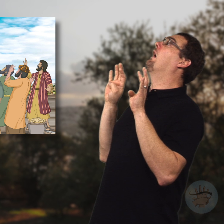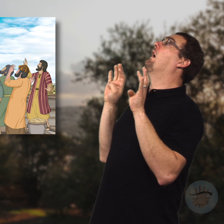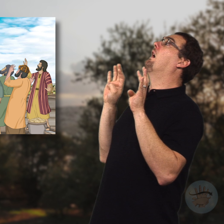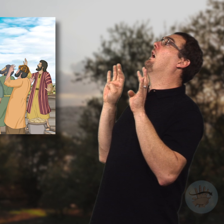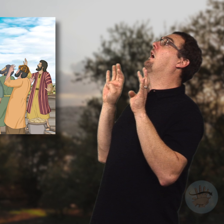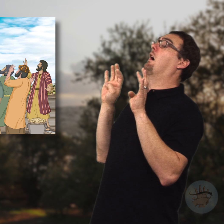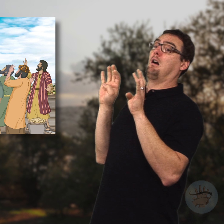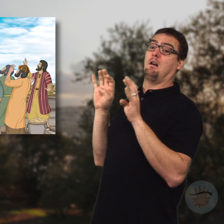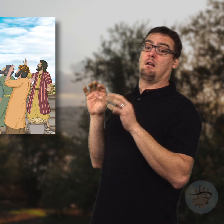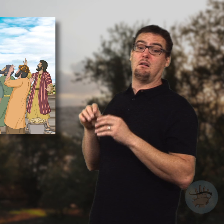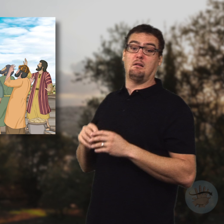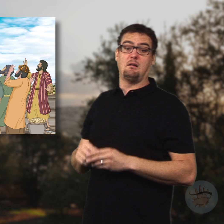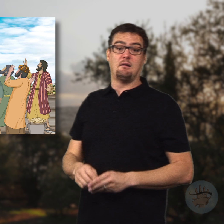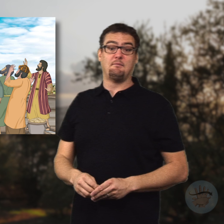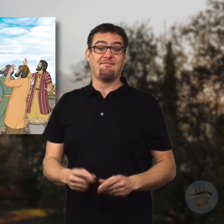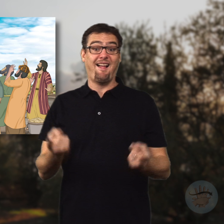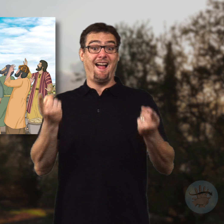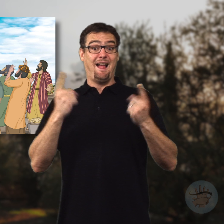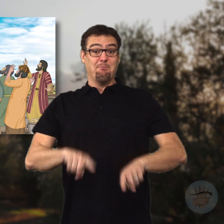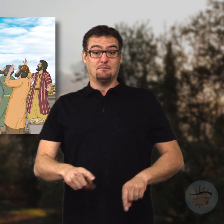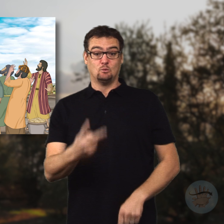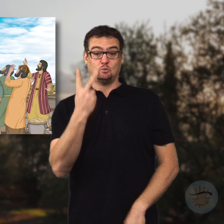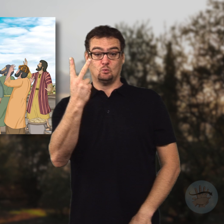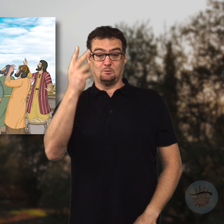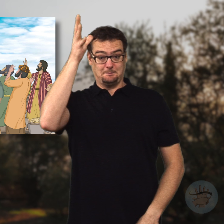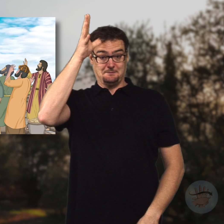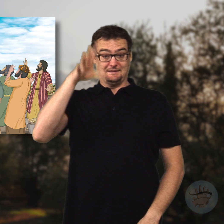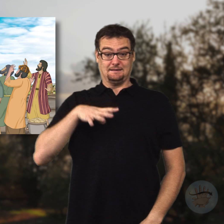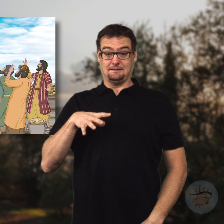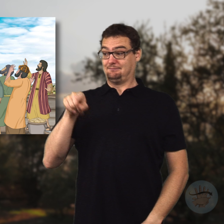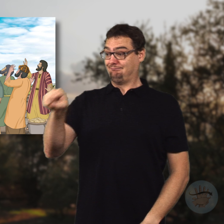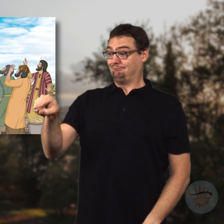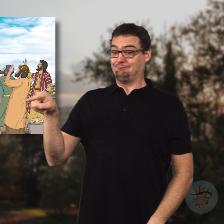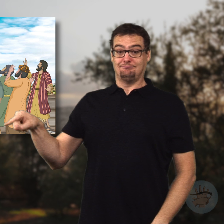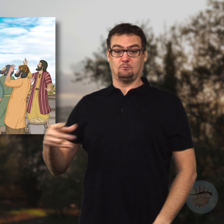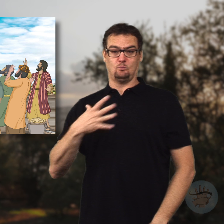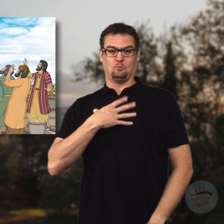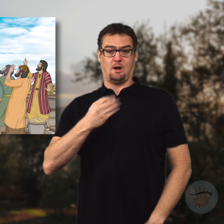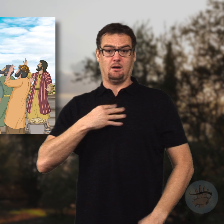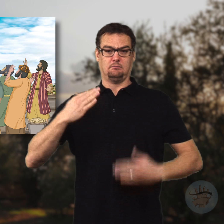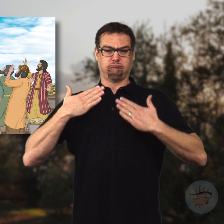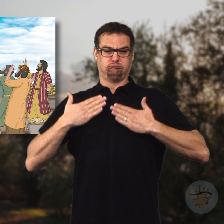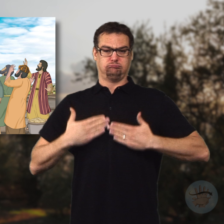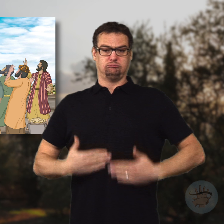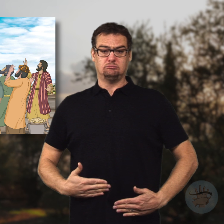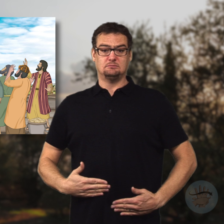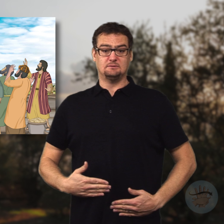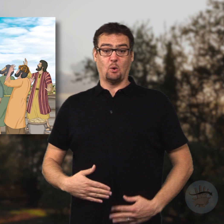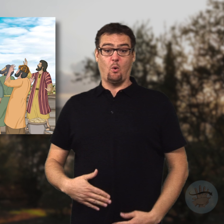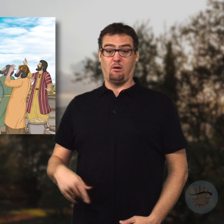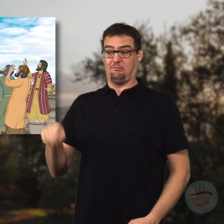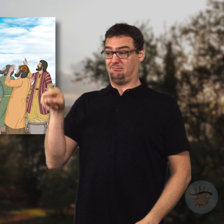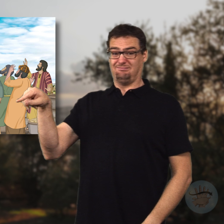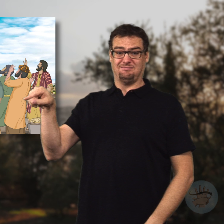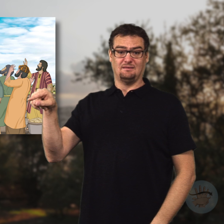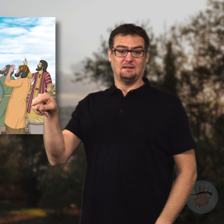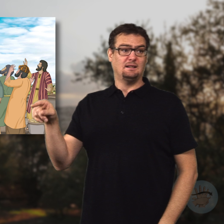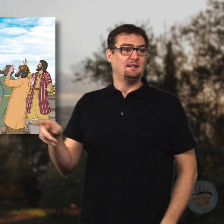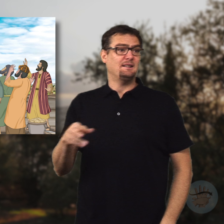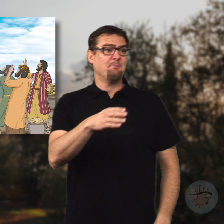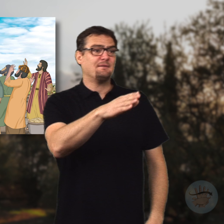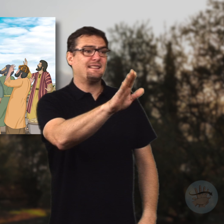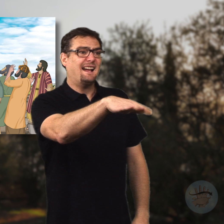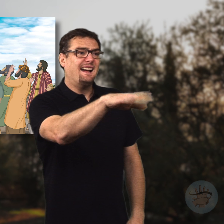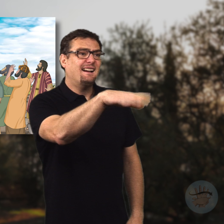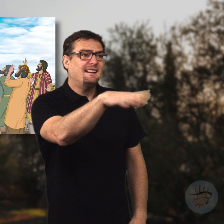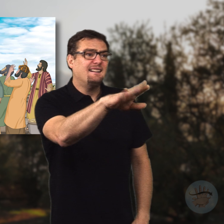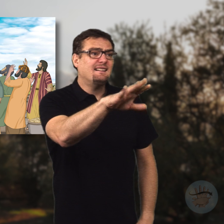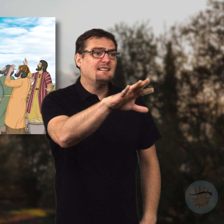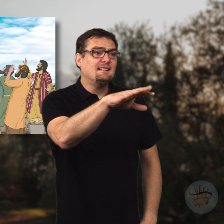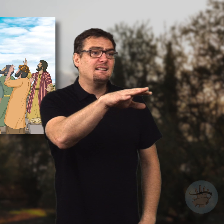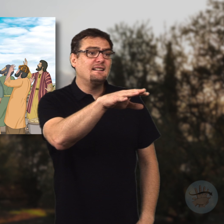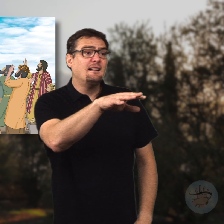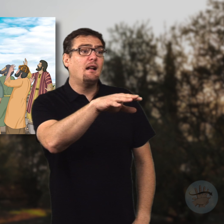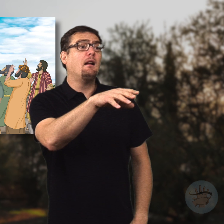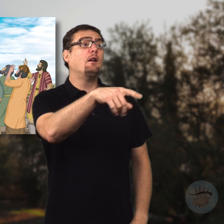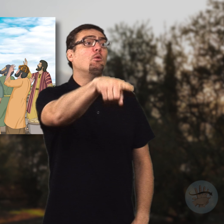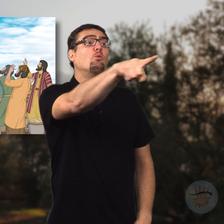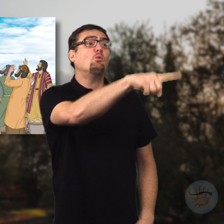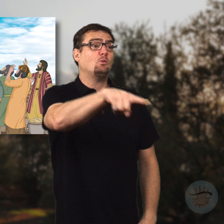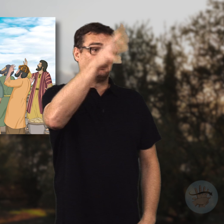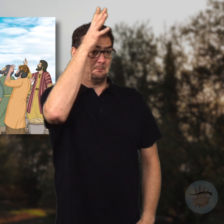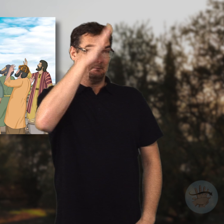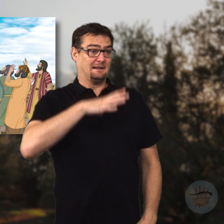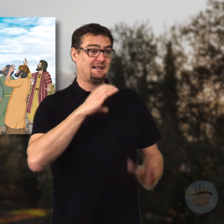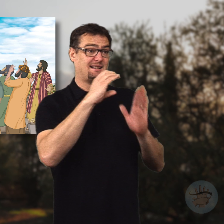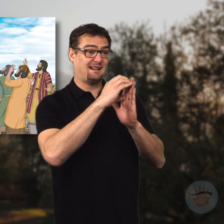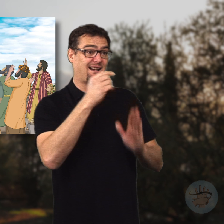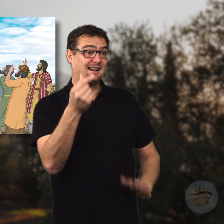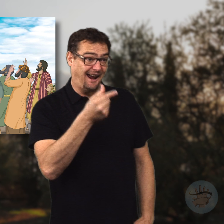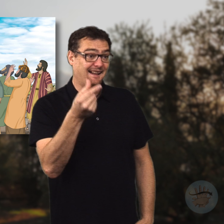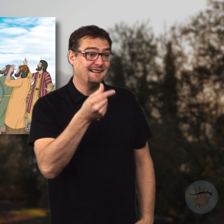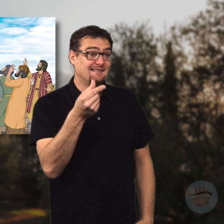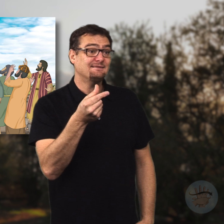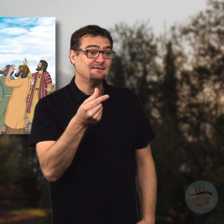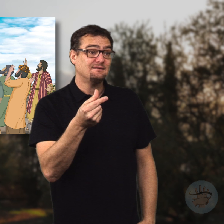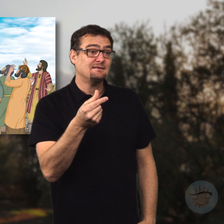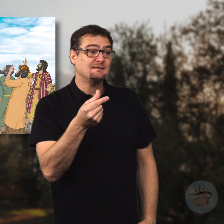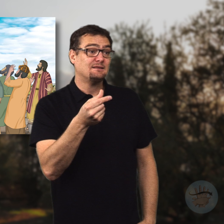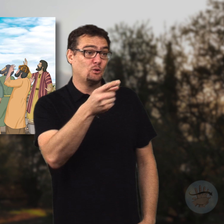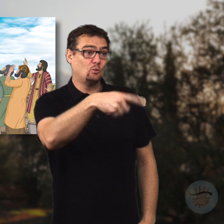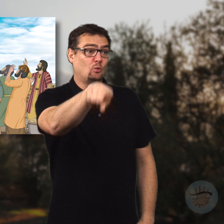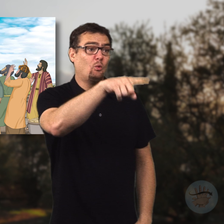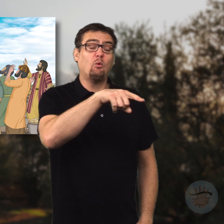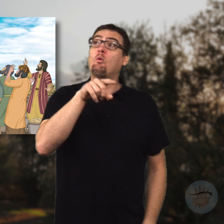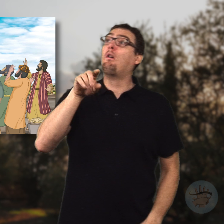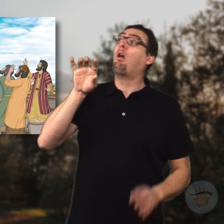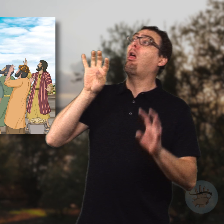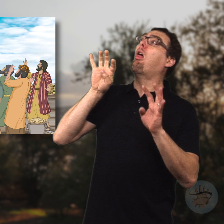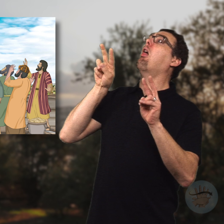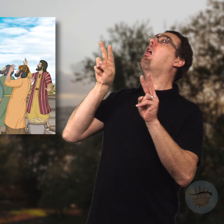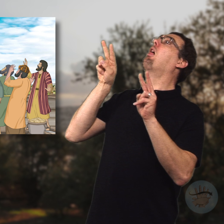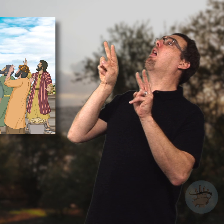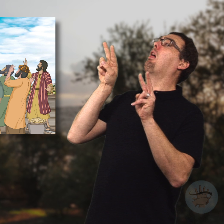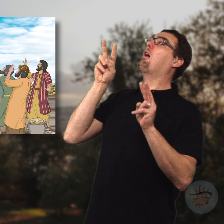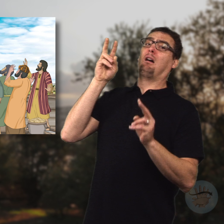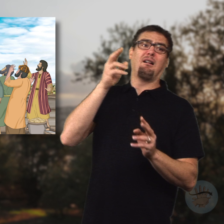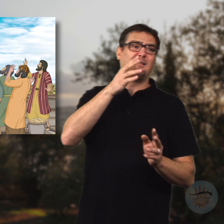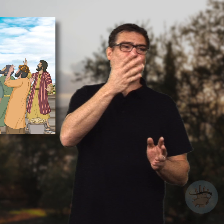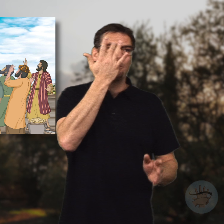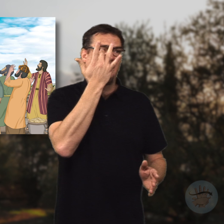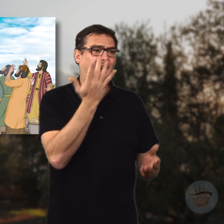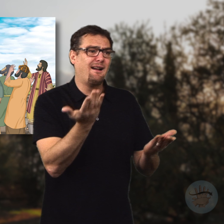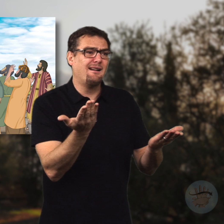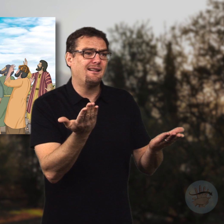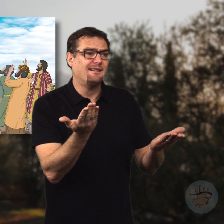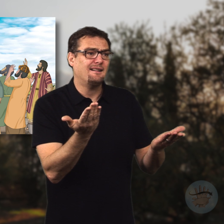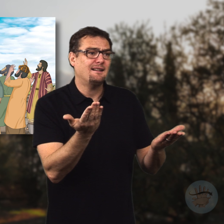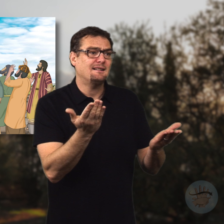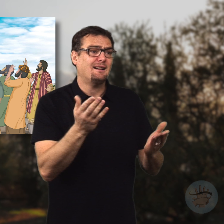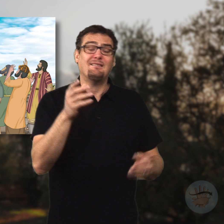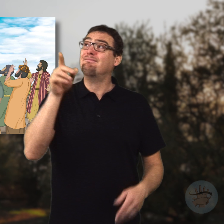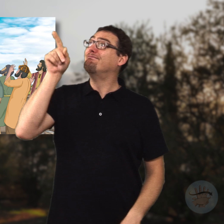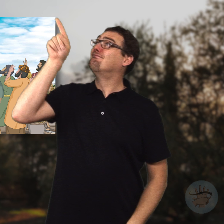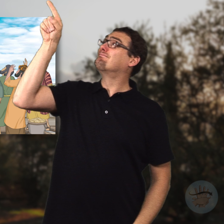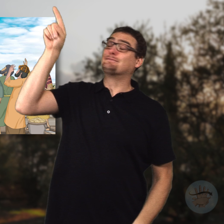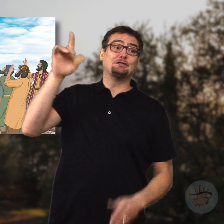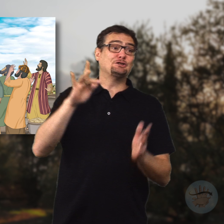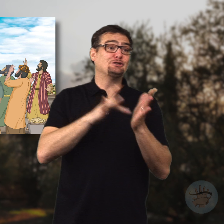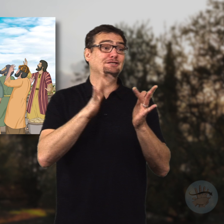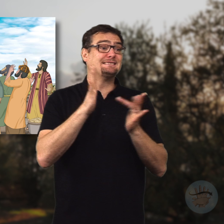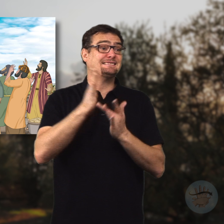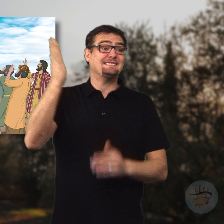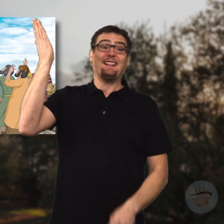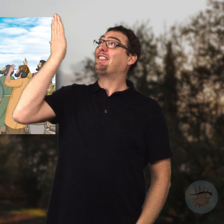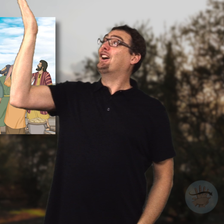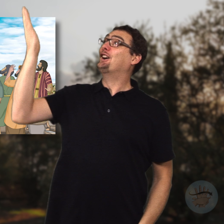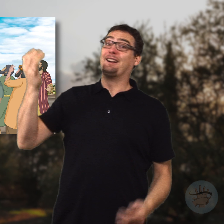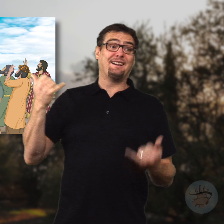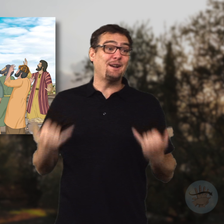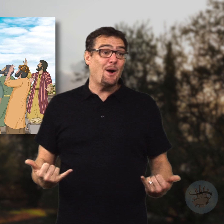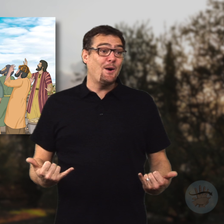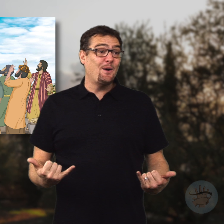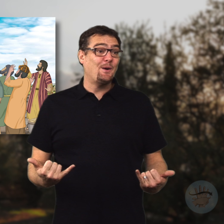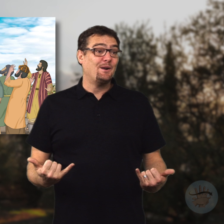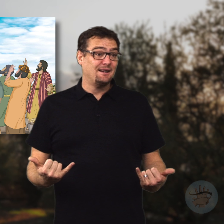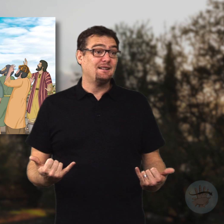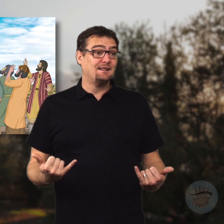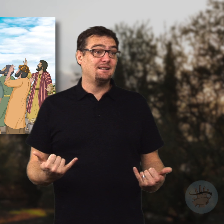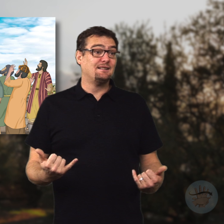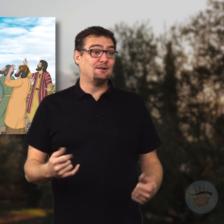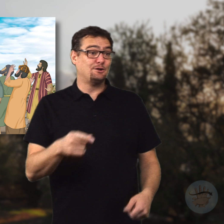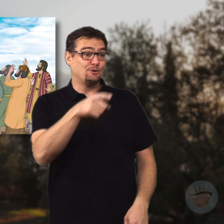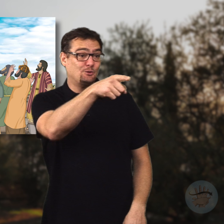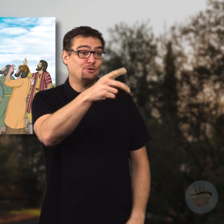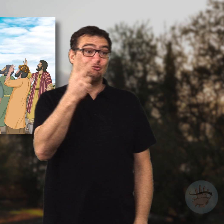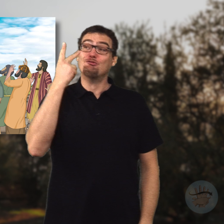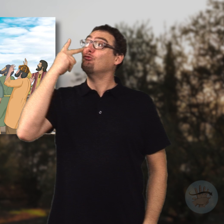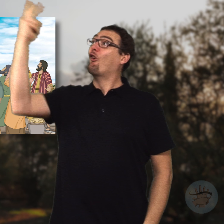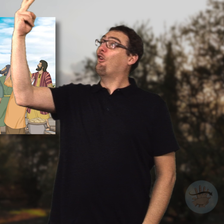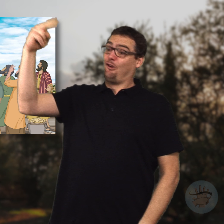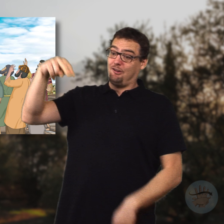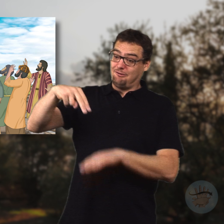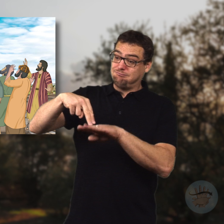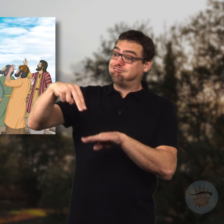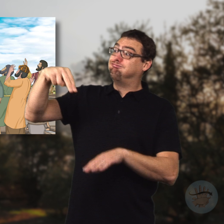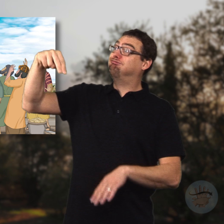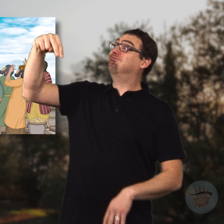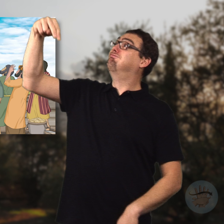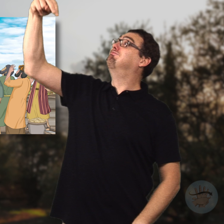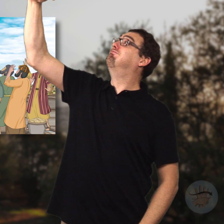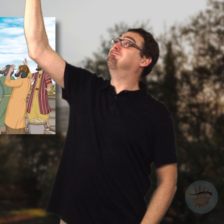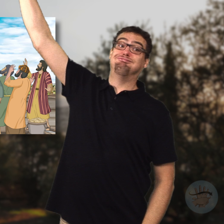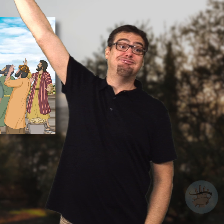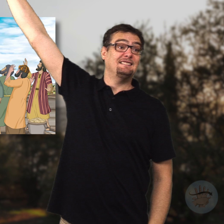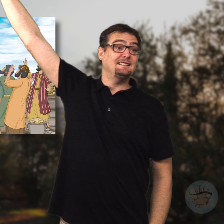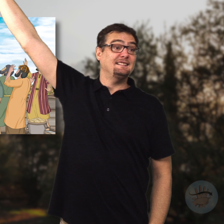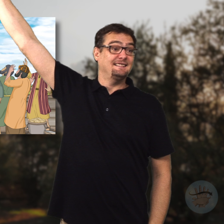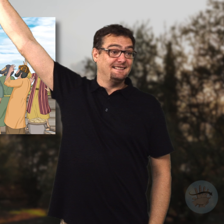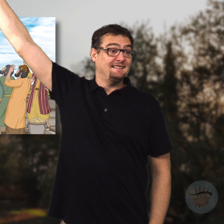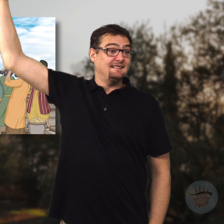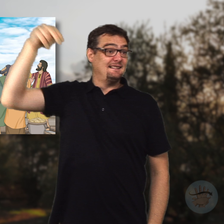They were looking intently into the sky as He was going, when suddenly two men dressed in white stood beside them. “Men of Galilee,” they said, “why do you stand here looking into the sky?